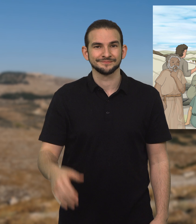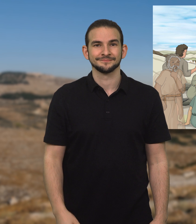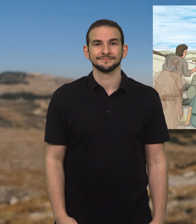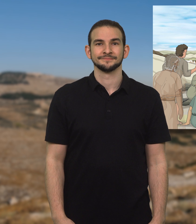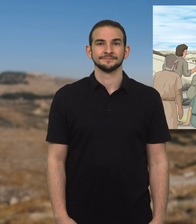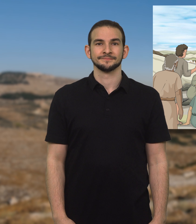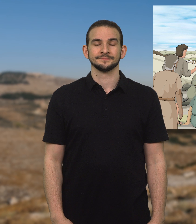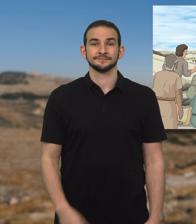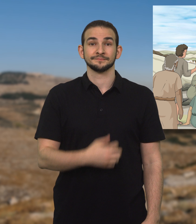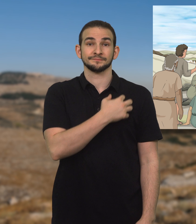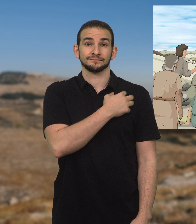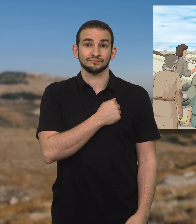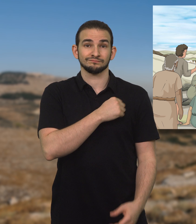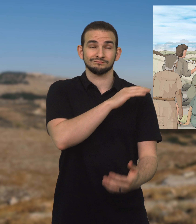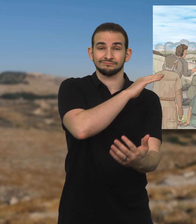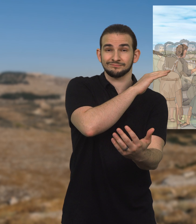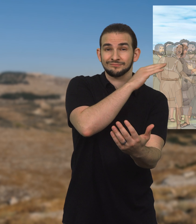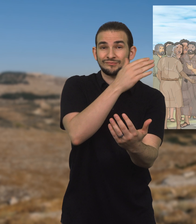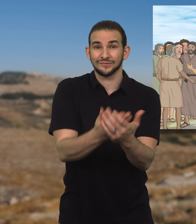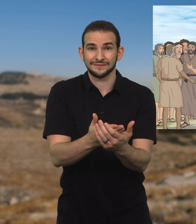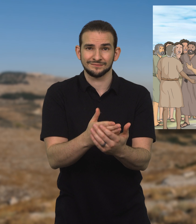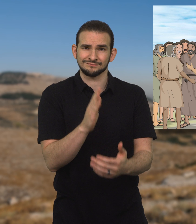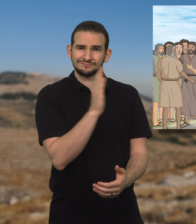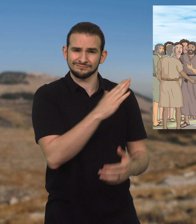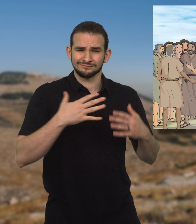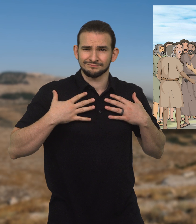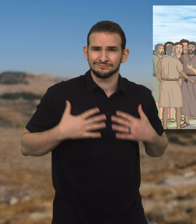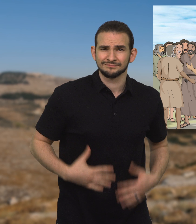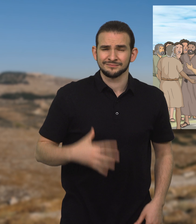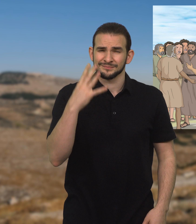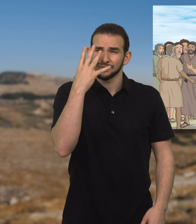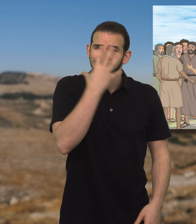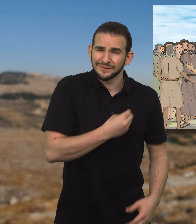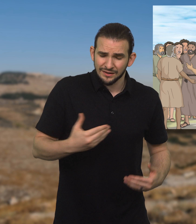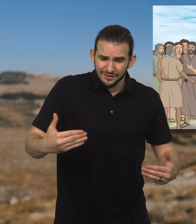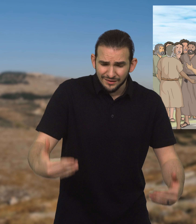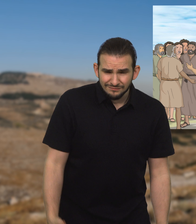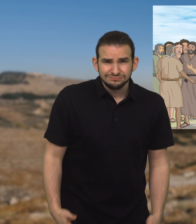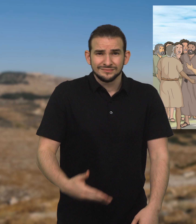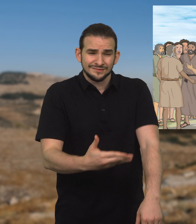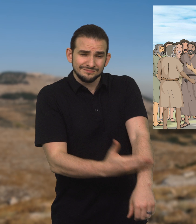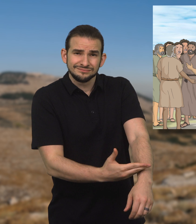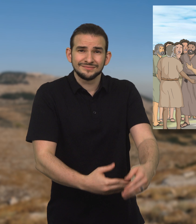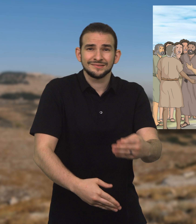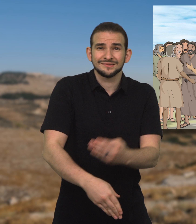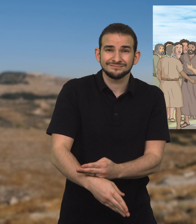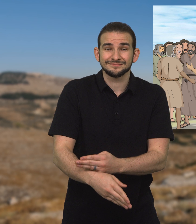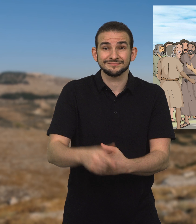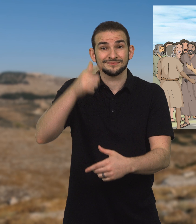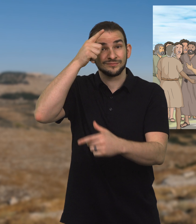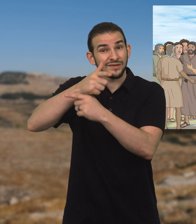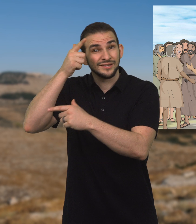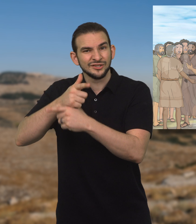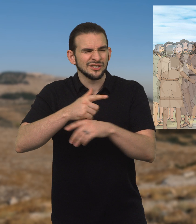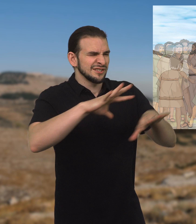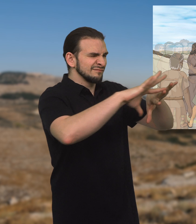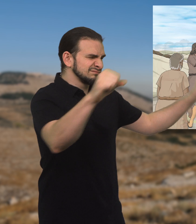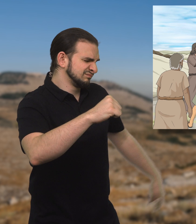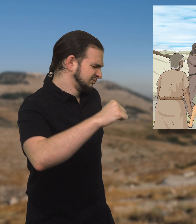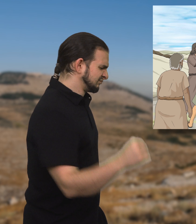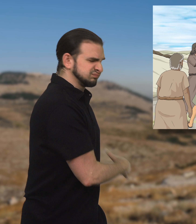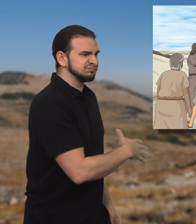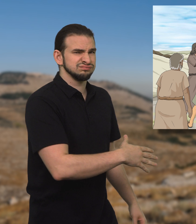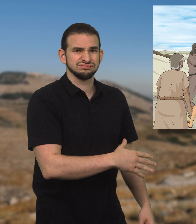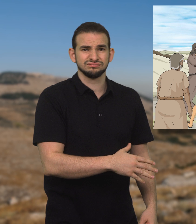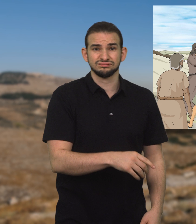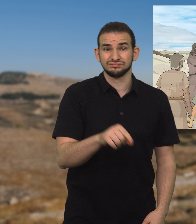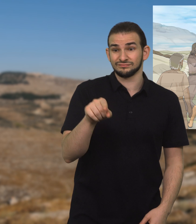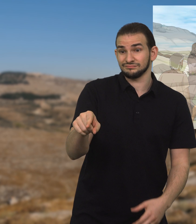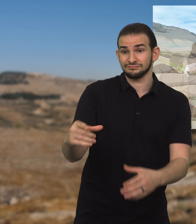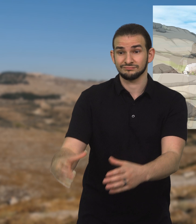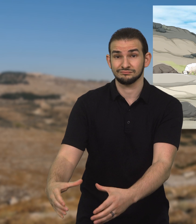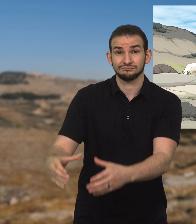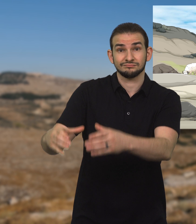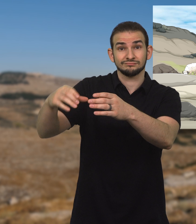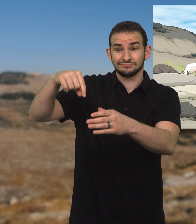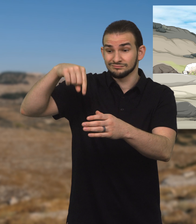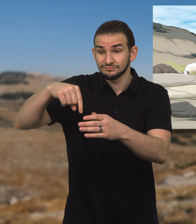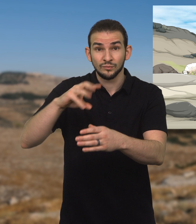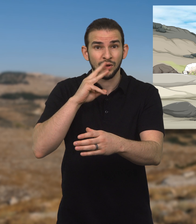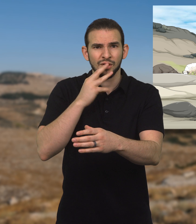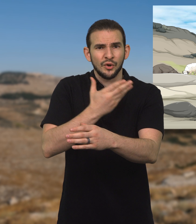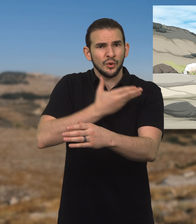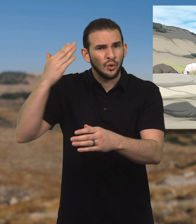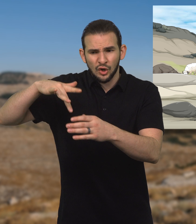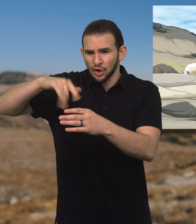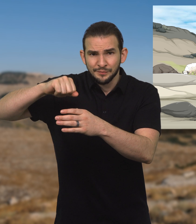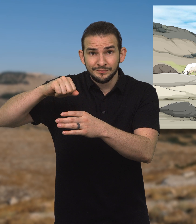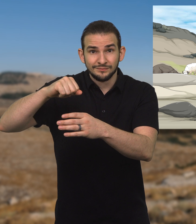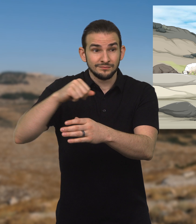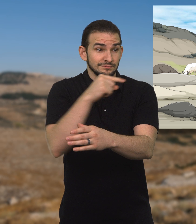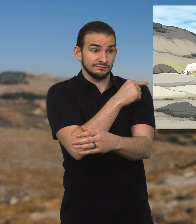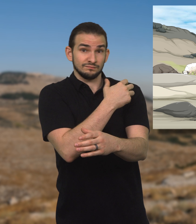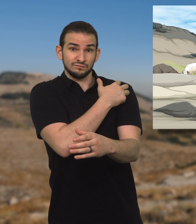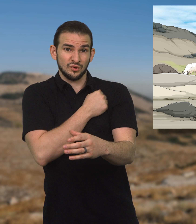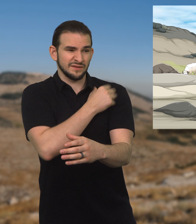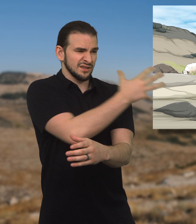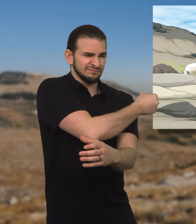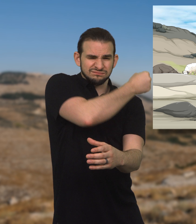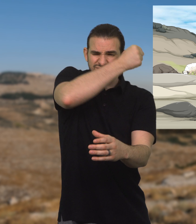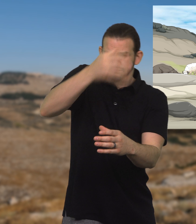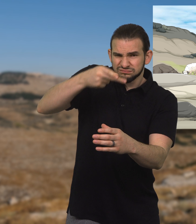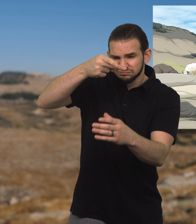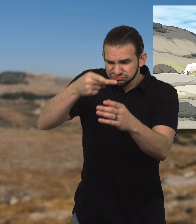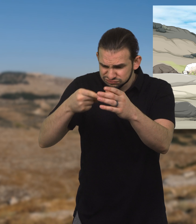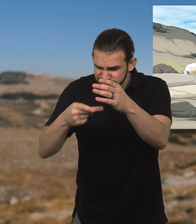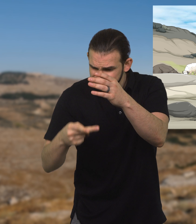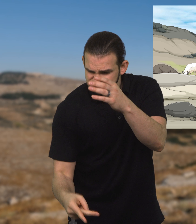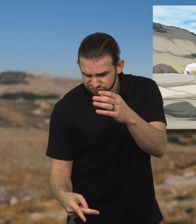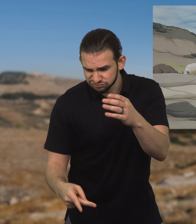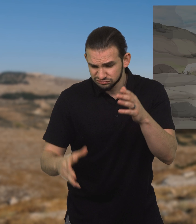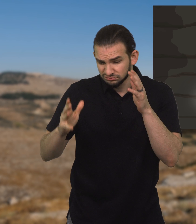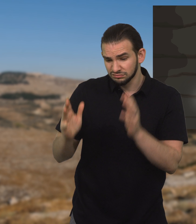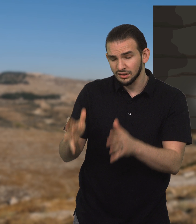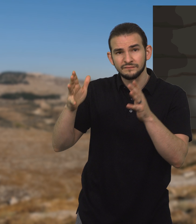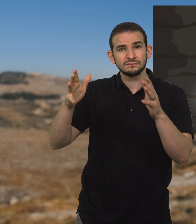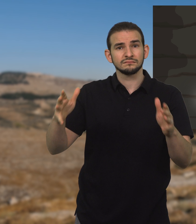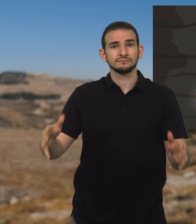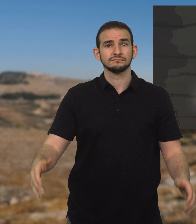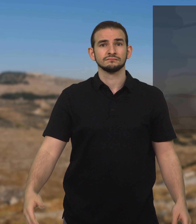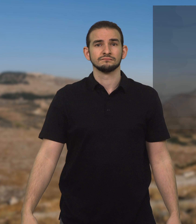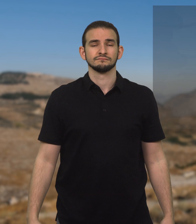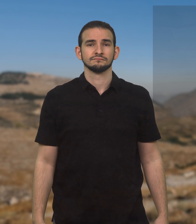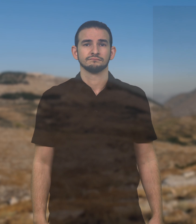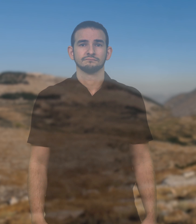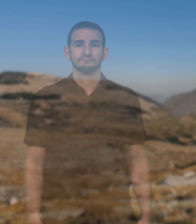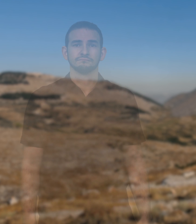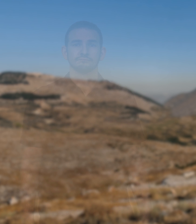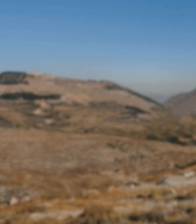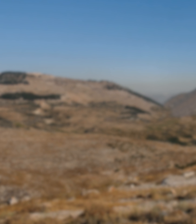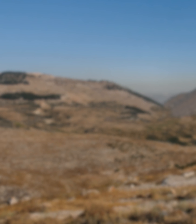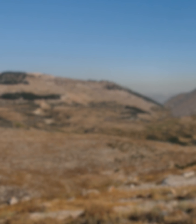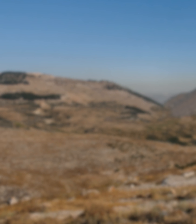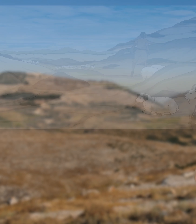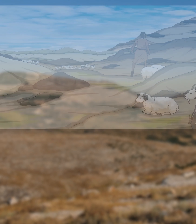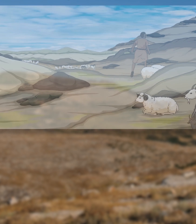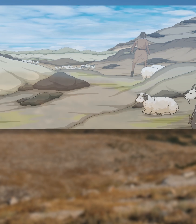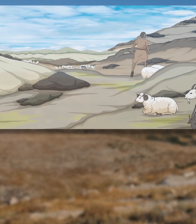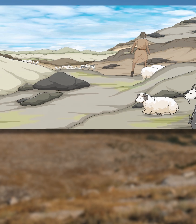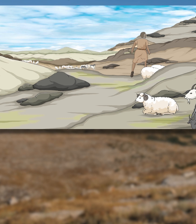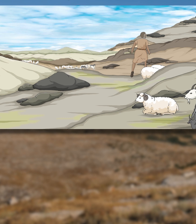So when Joseph came to his brothers, they stripped him of his robe—the robe of many colors he was wearing— and they took him and threw him into the pit. Now the pit was empty, with no water in it.